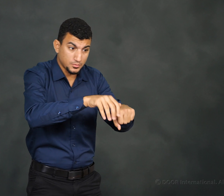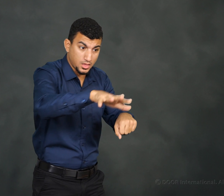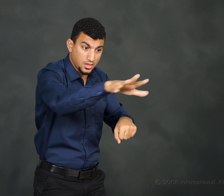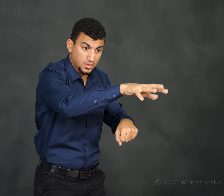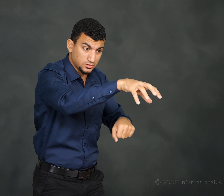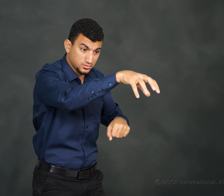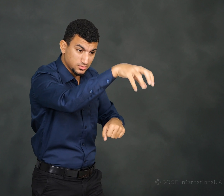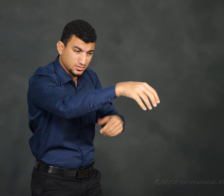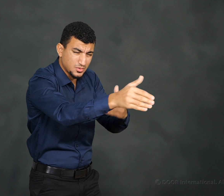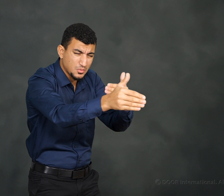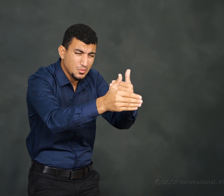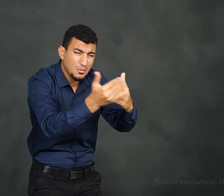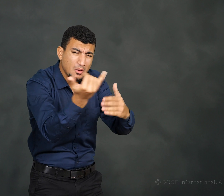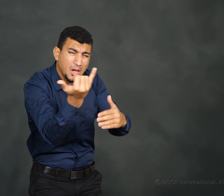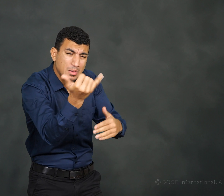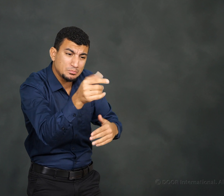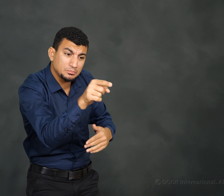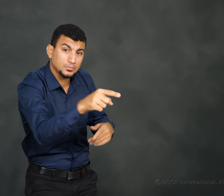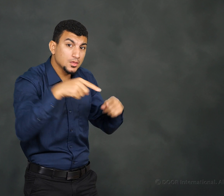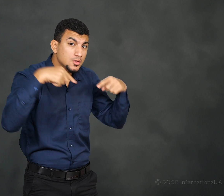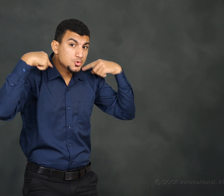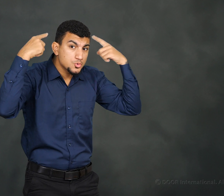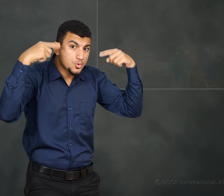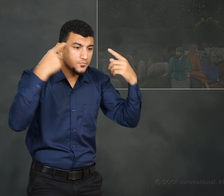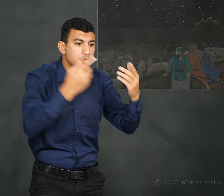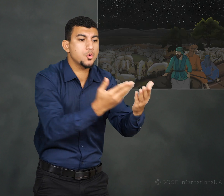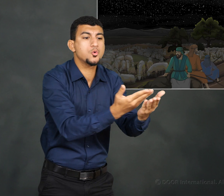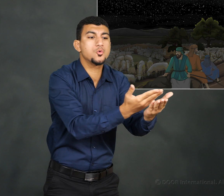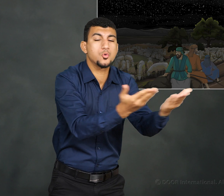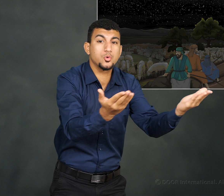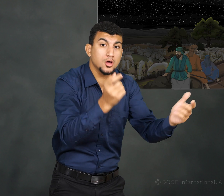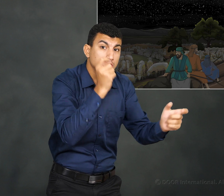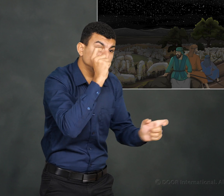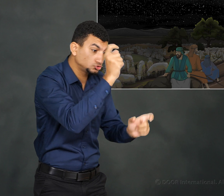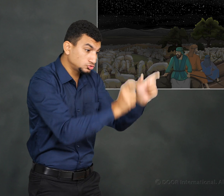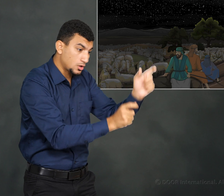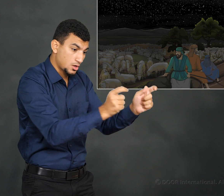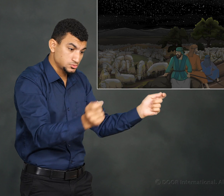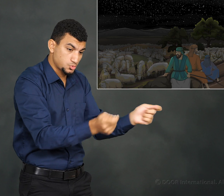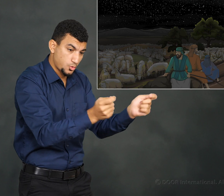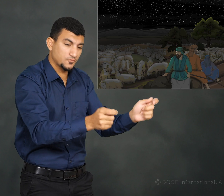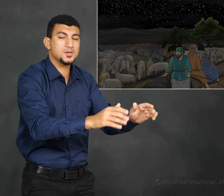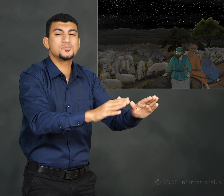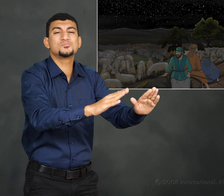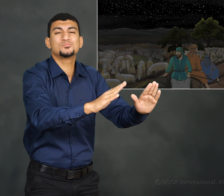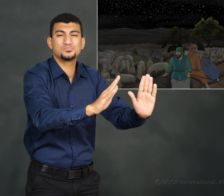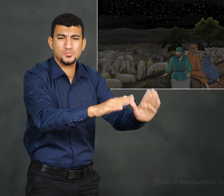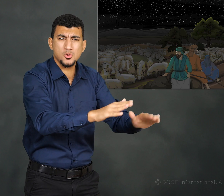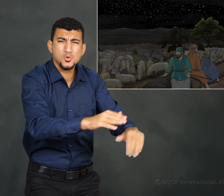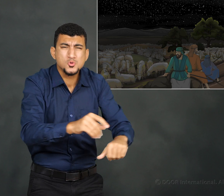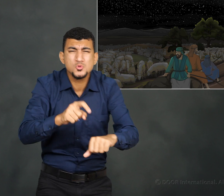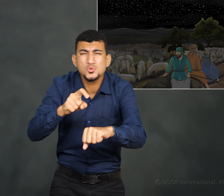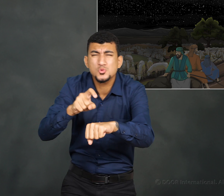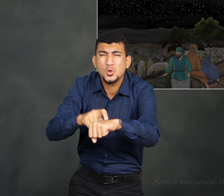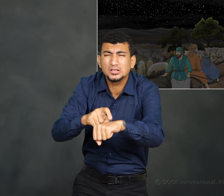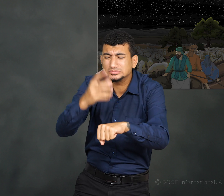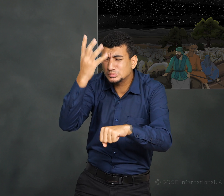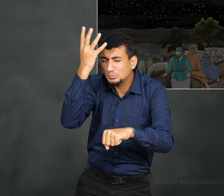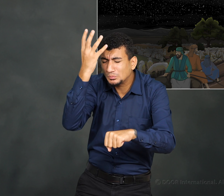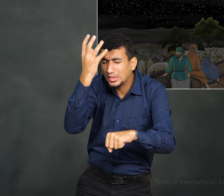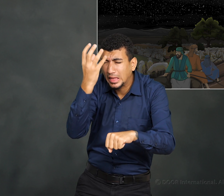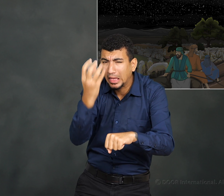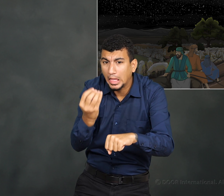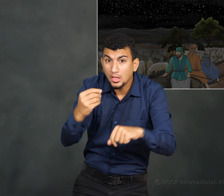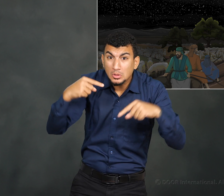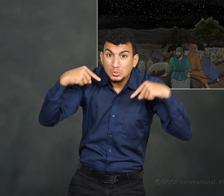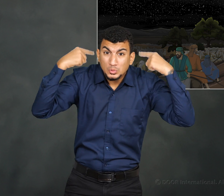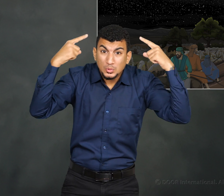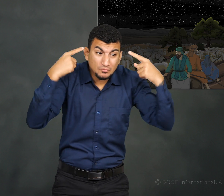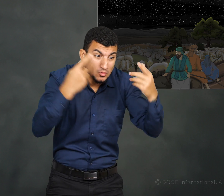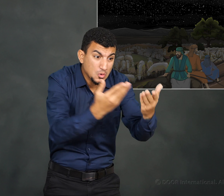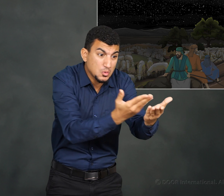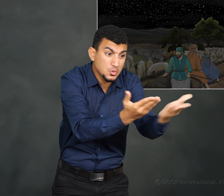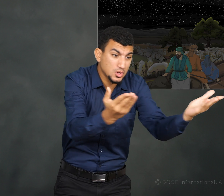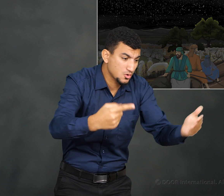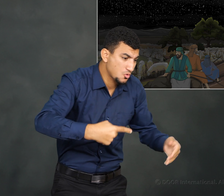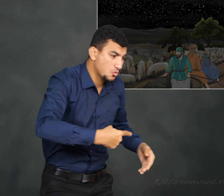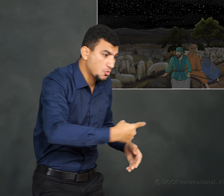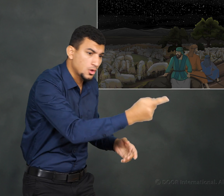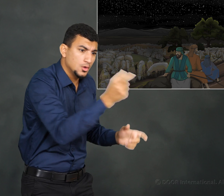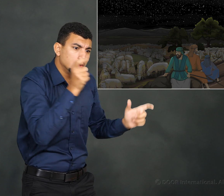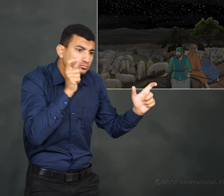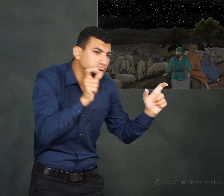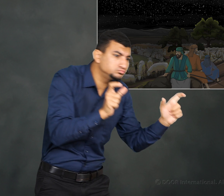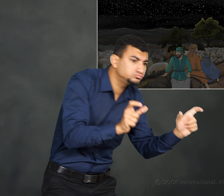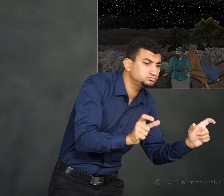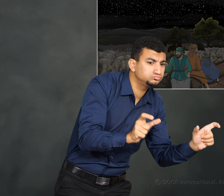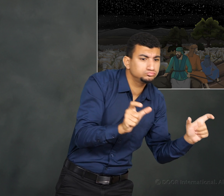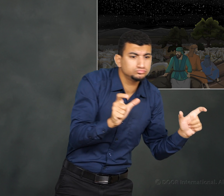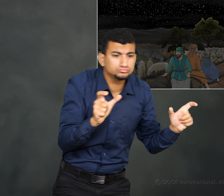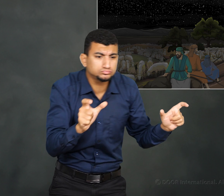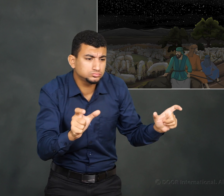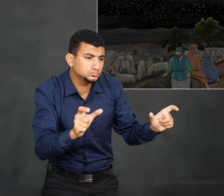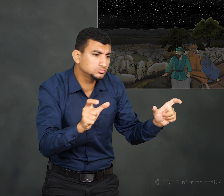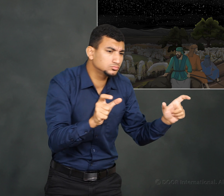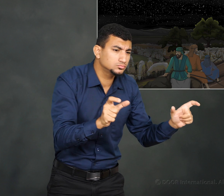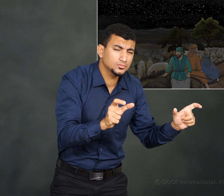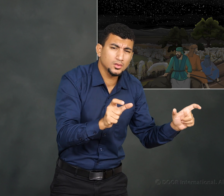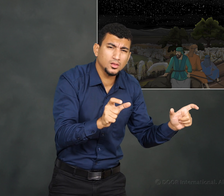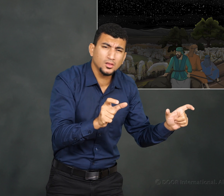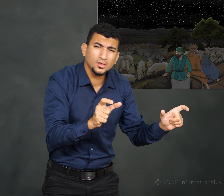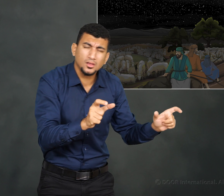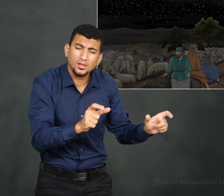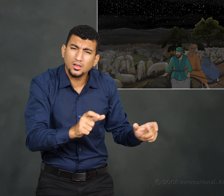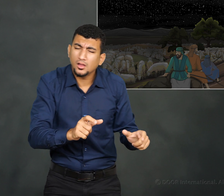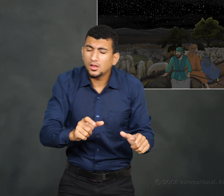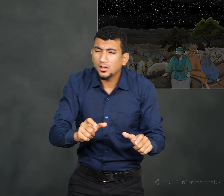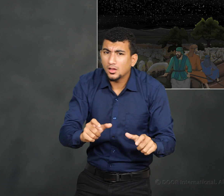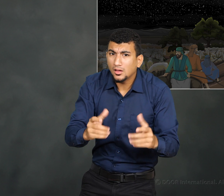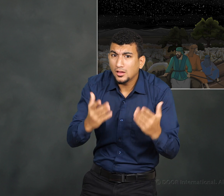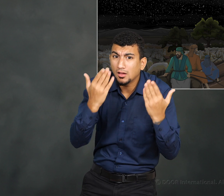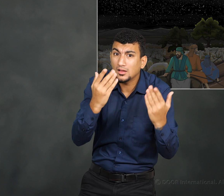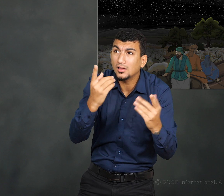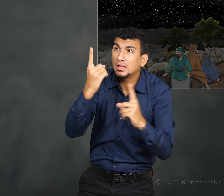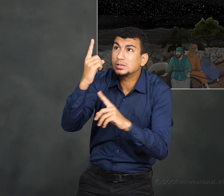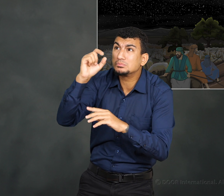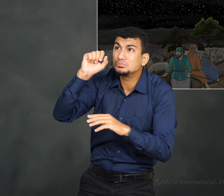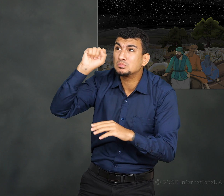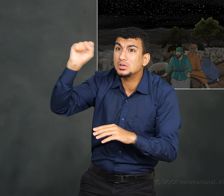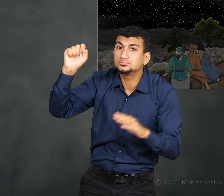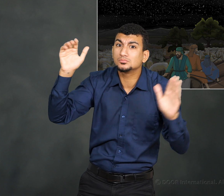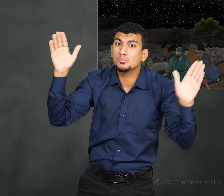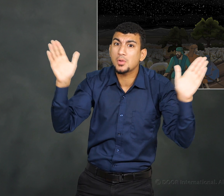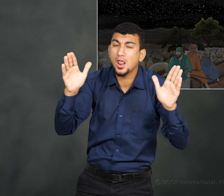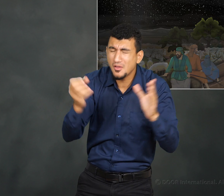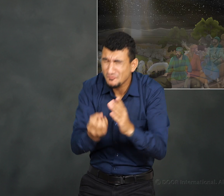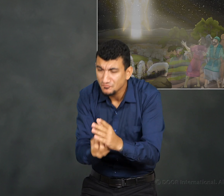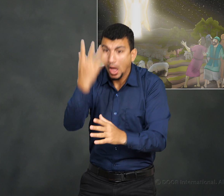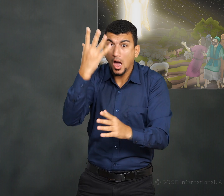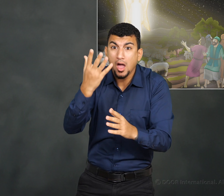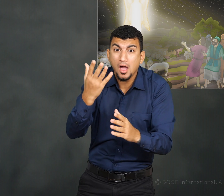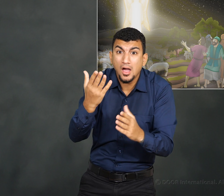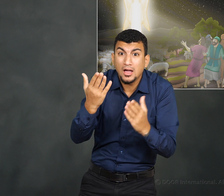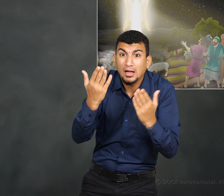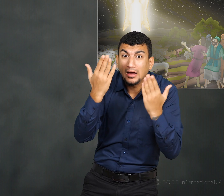And there were shepherds residing in the fields nearby, keeping watch over their flocks by night.